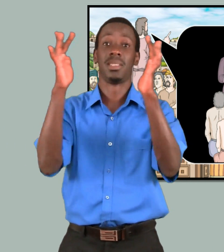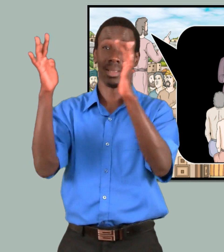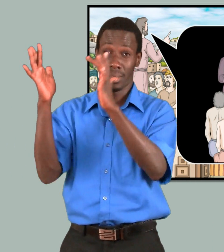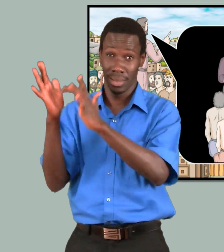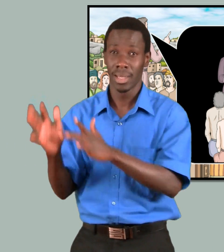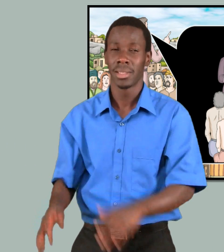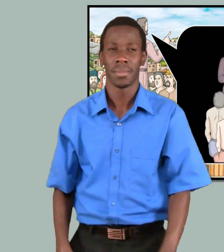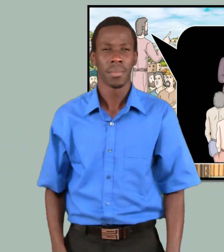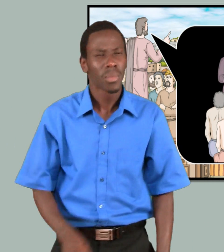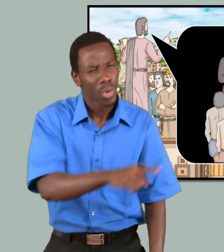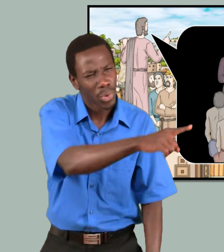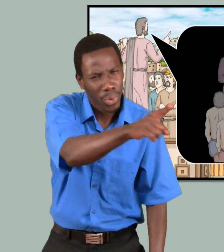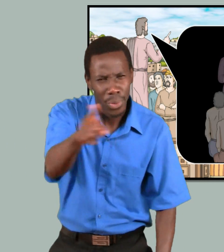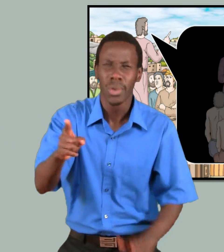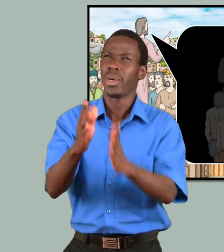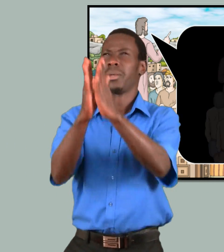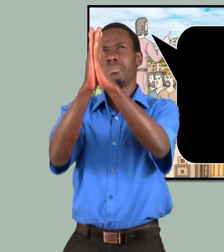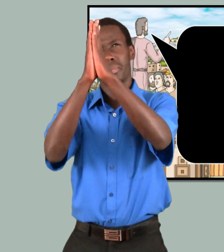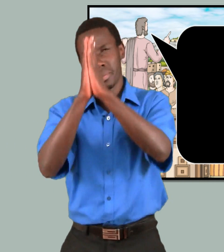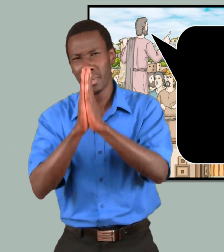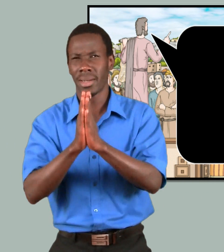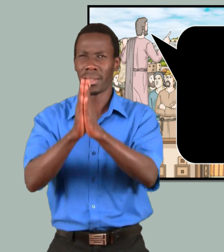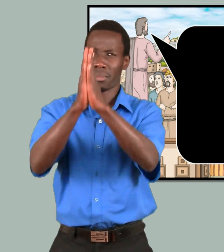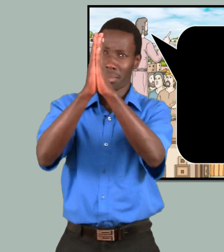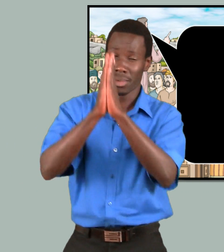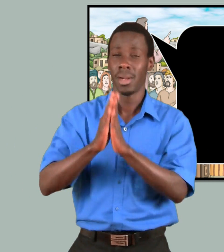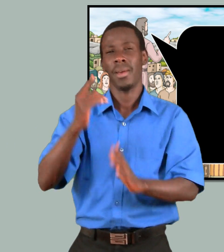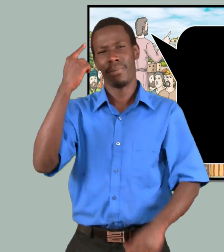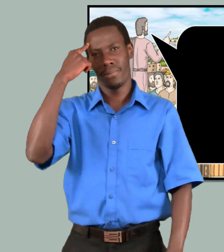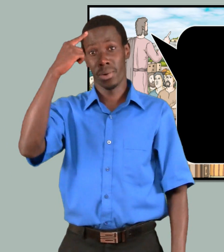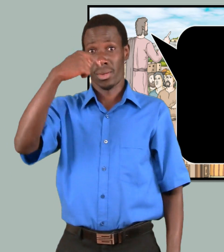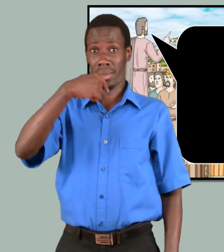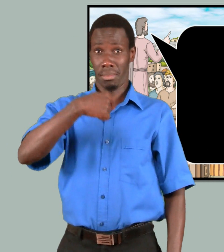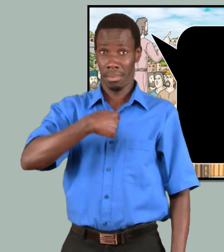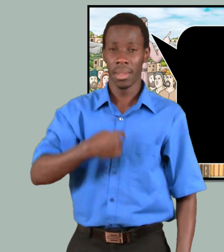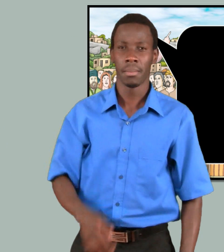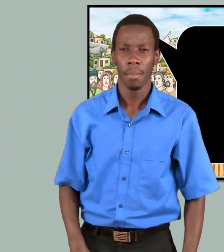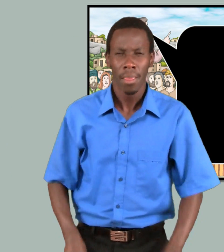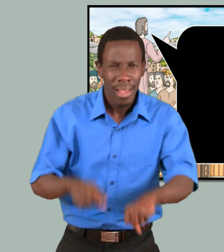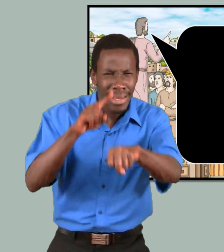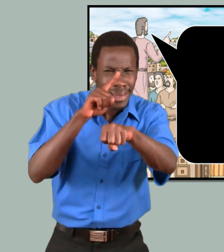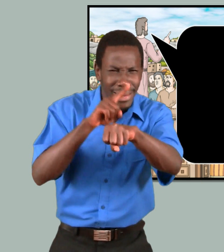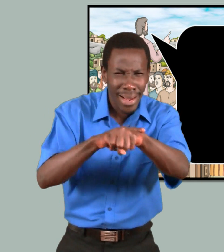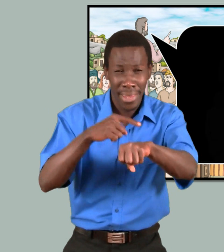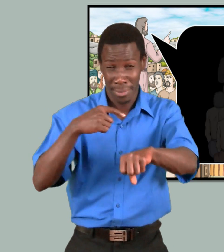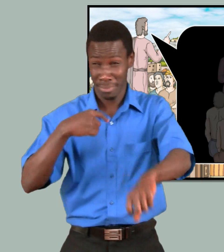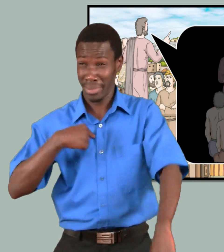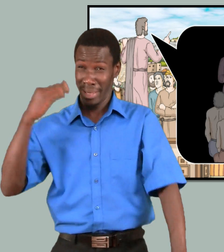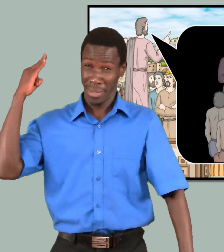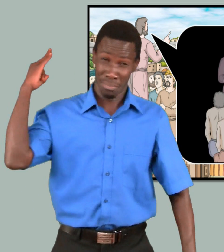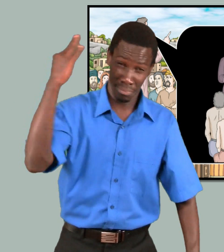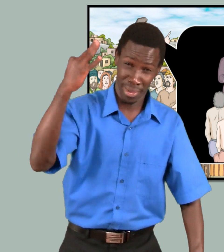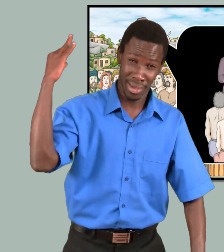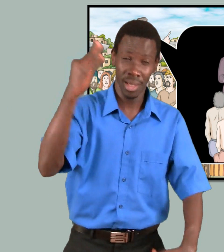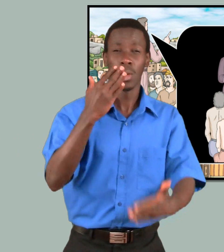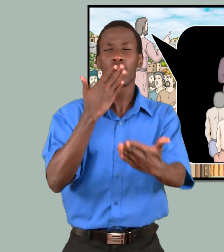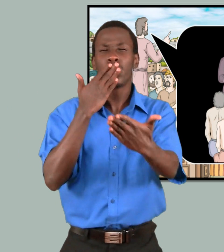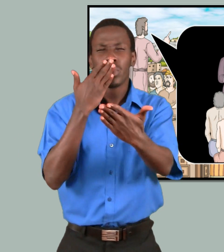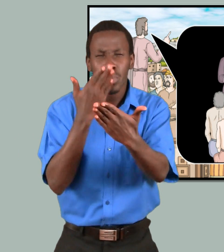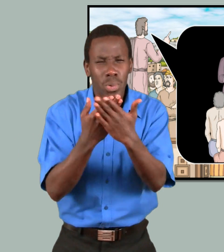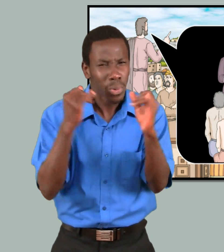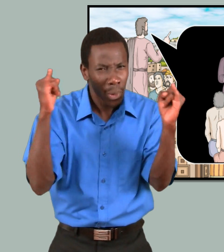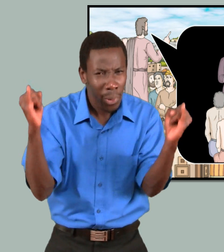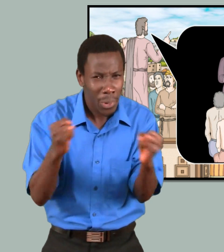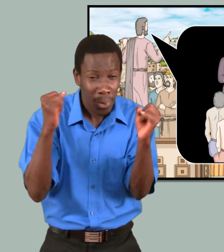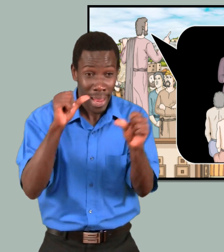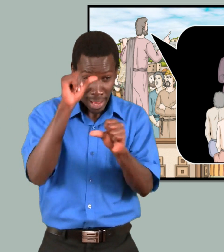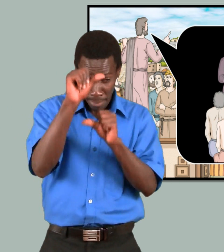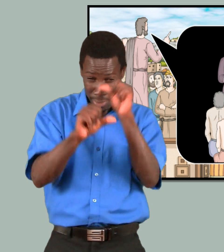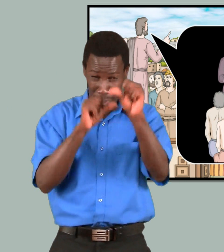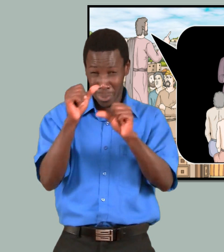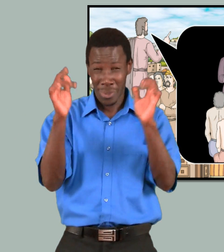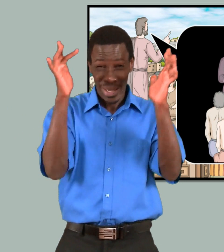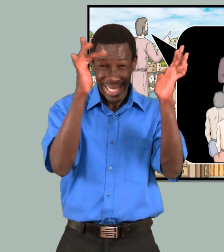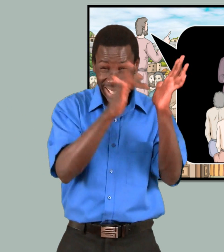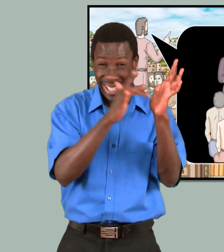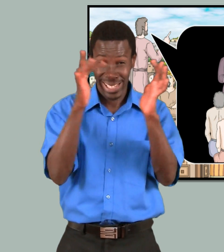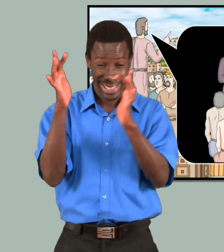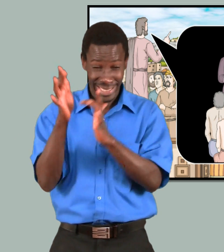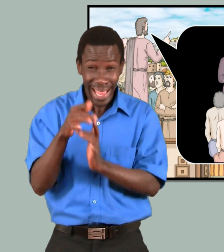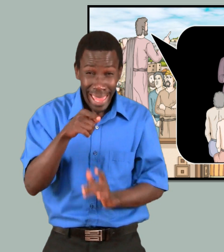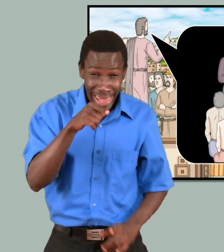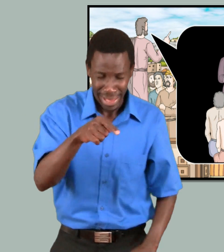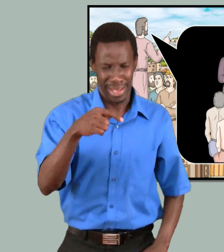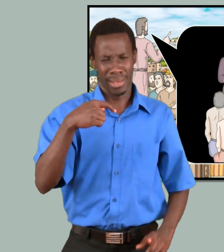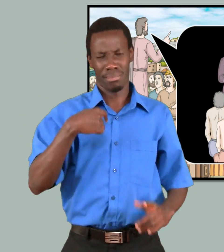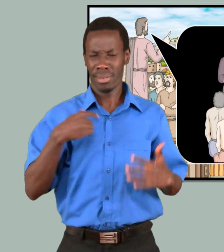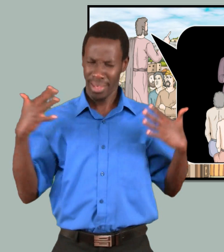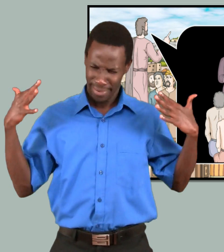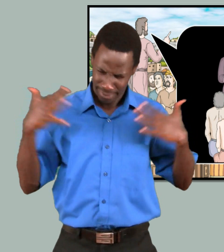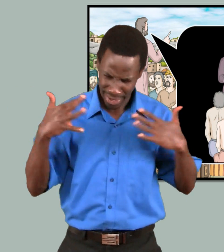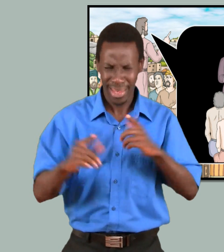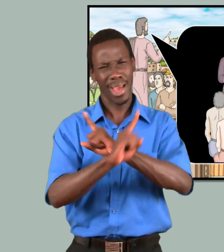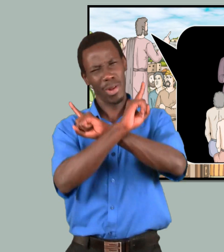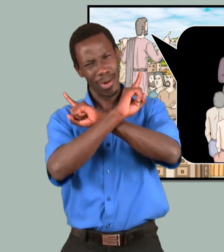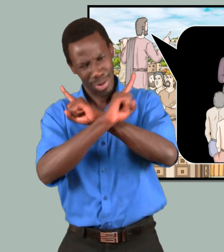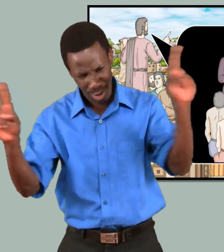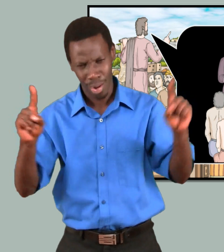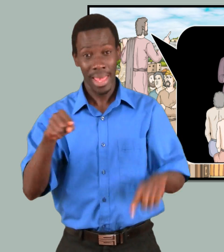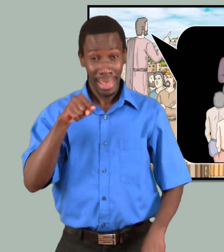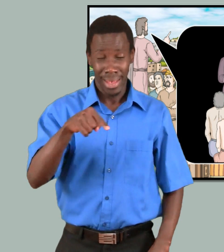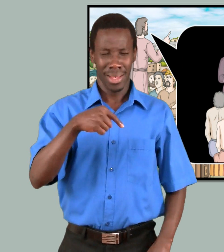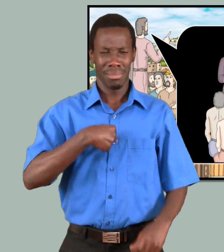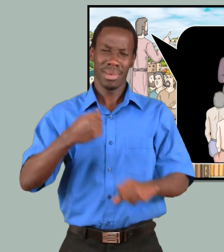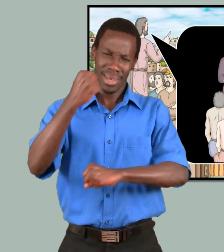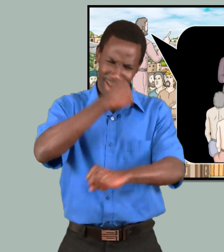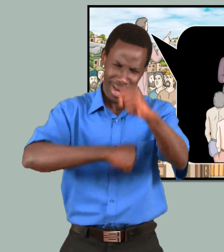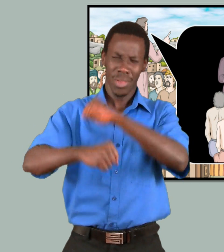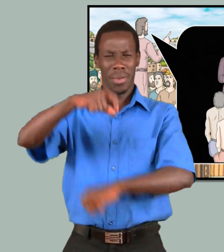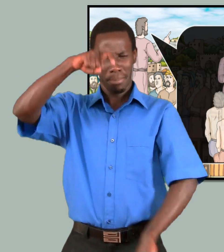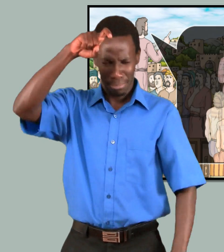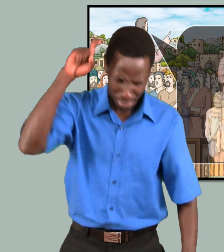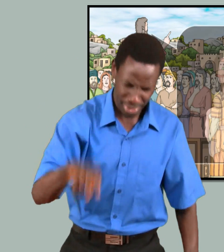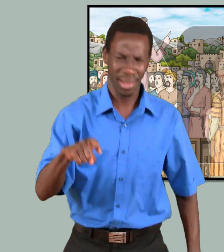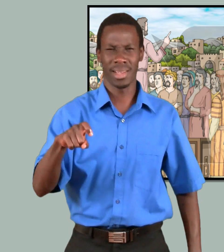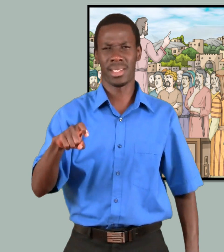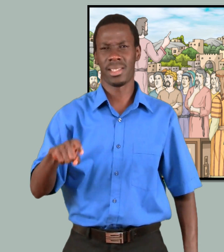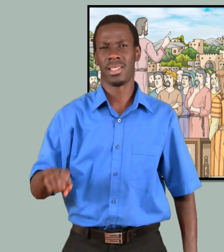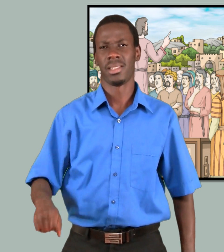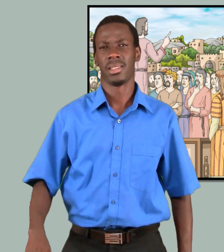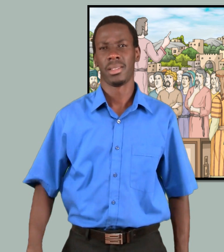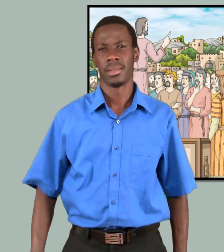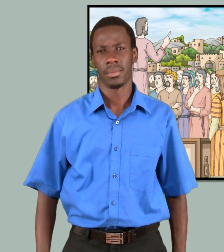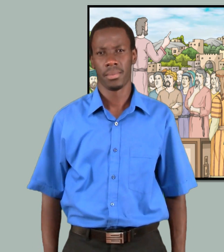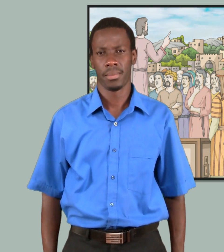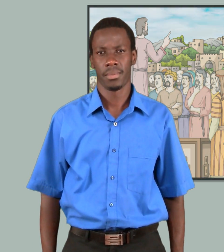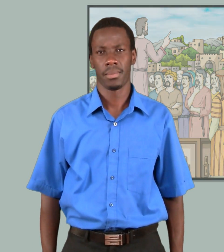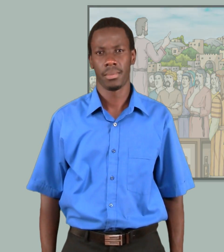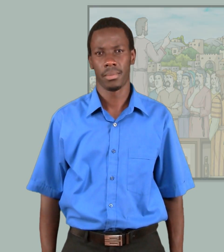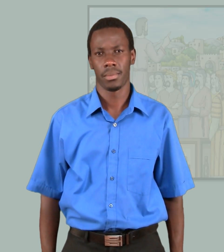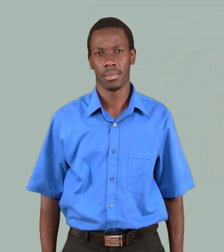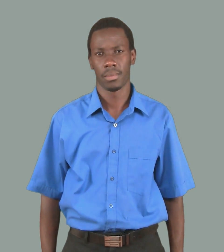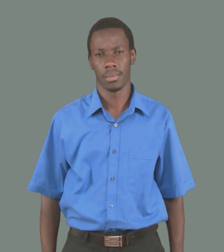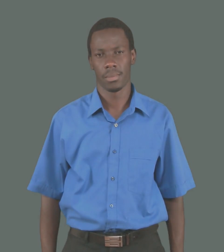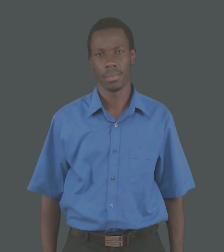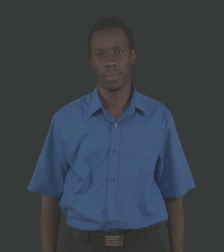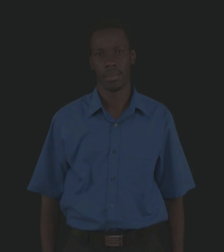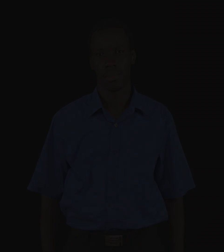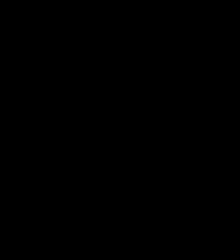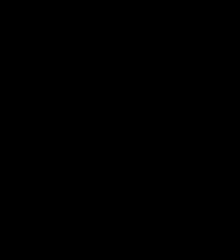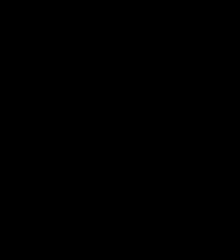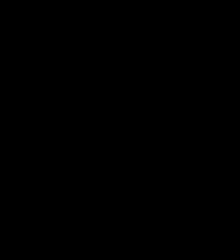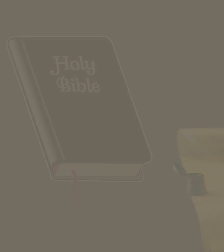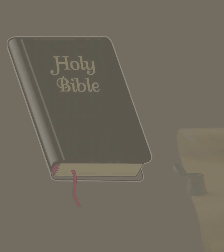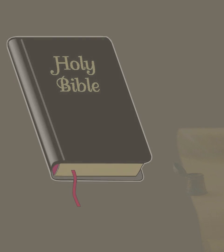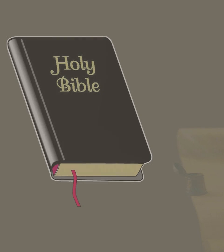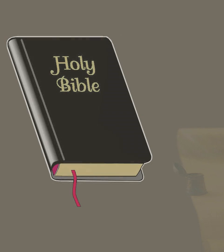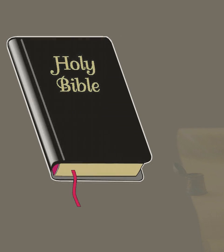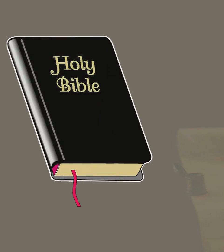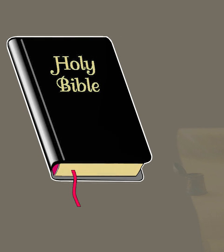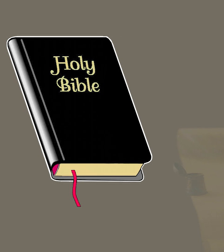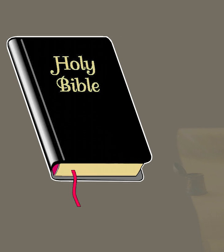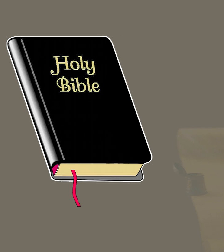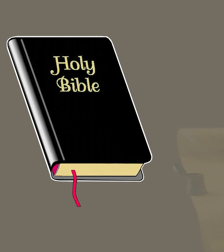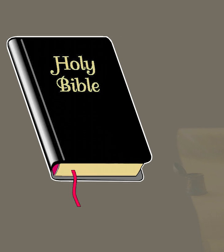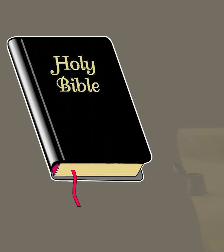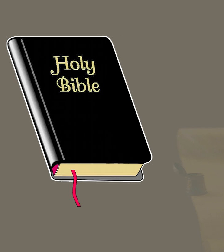Pray that I may proclaim it fearlessly, as I should.